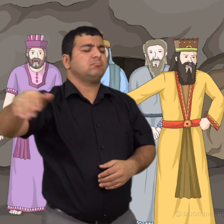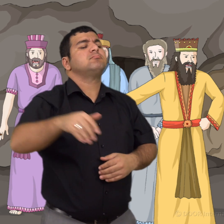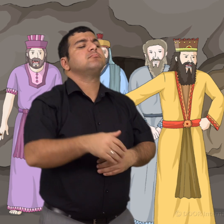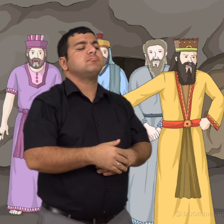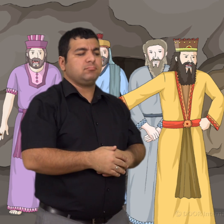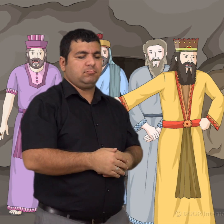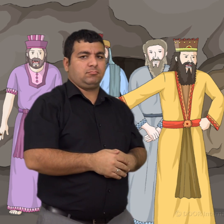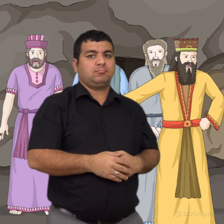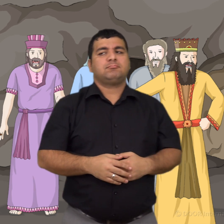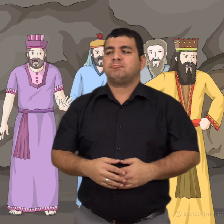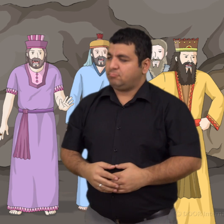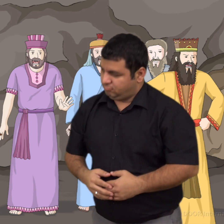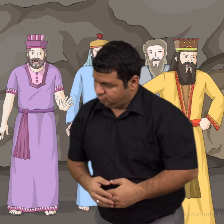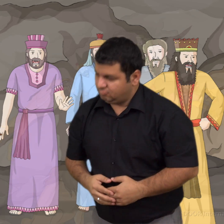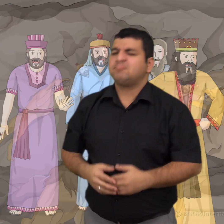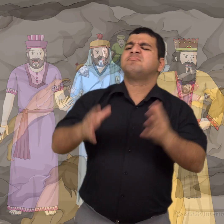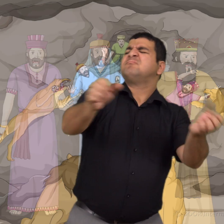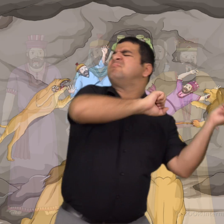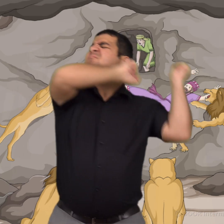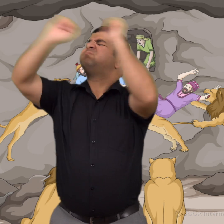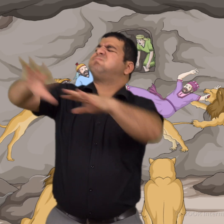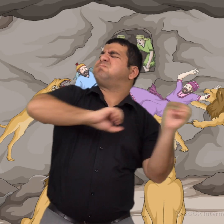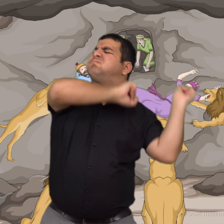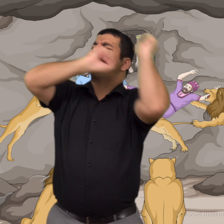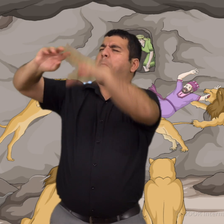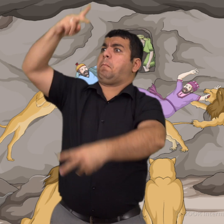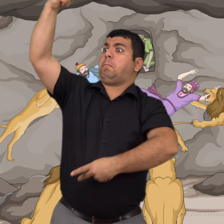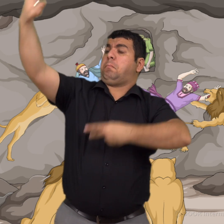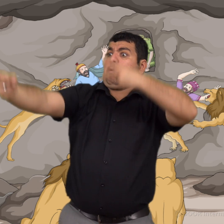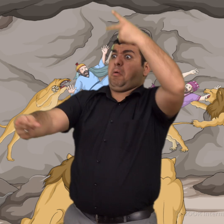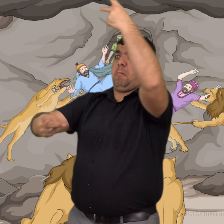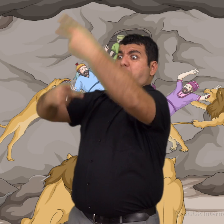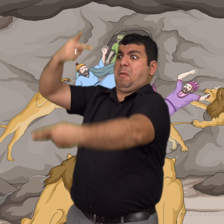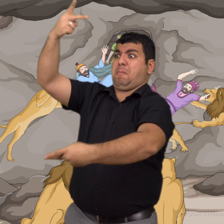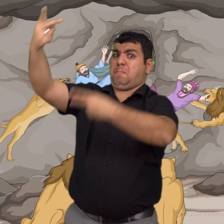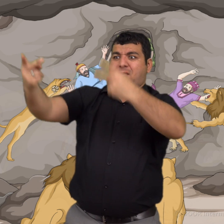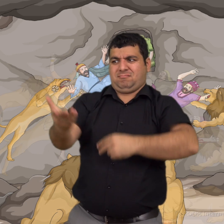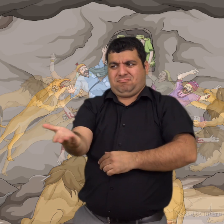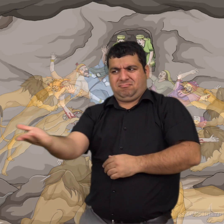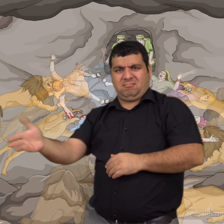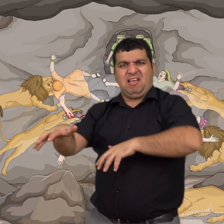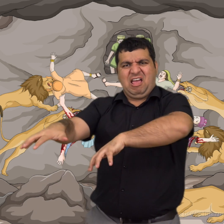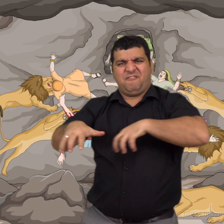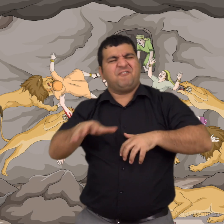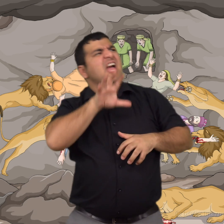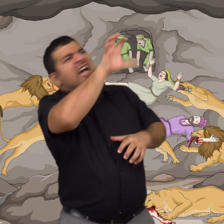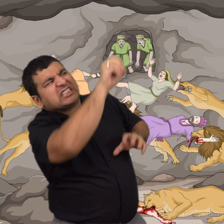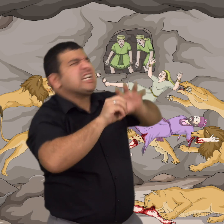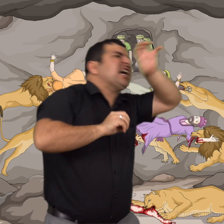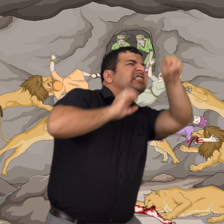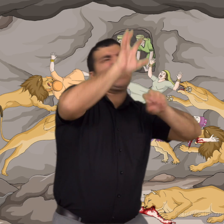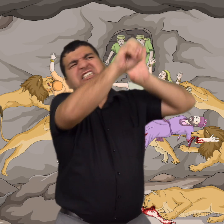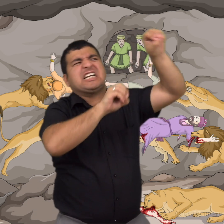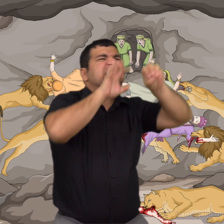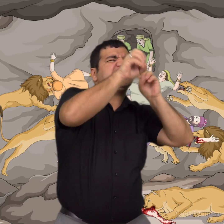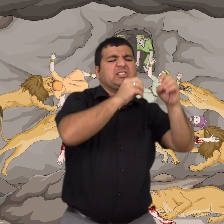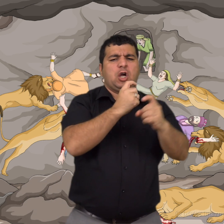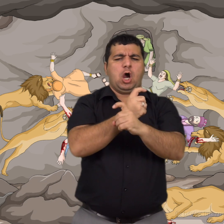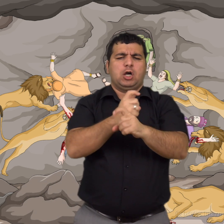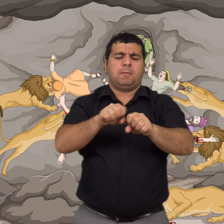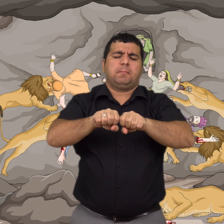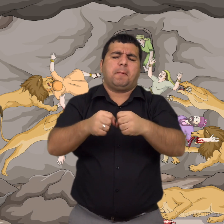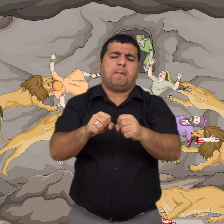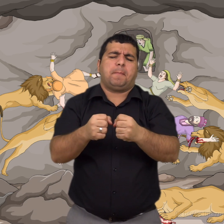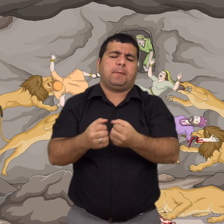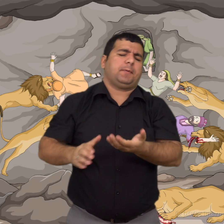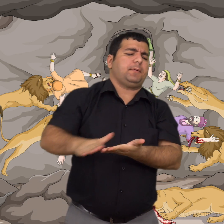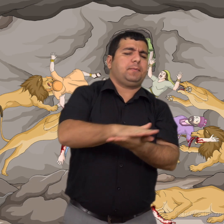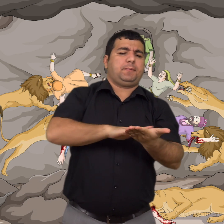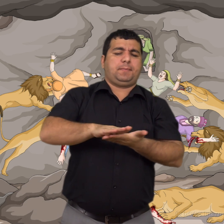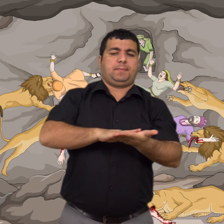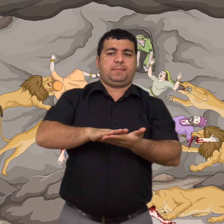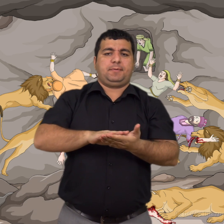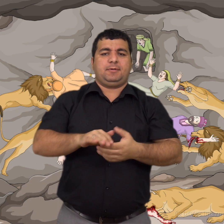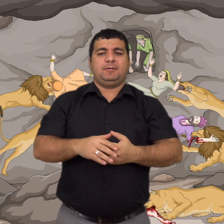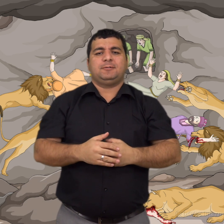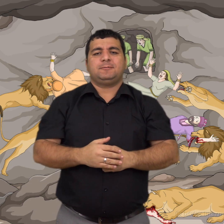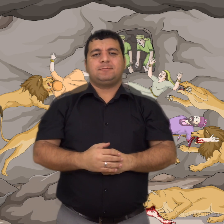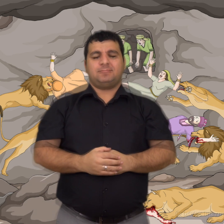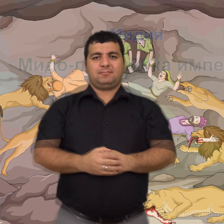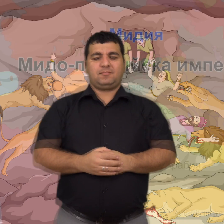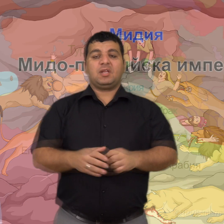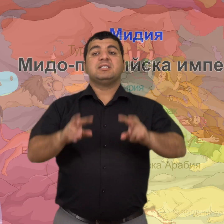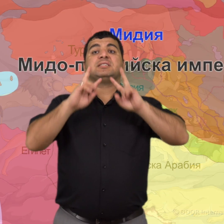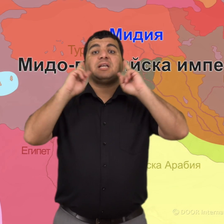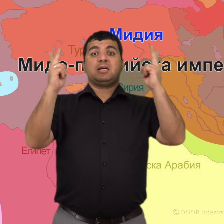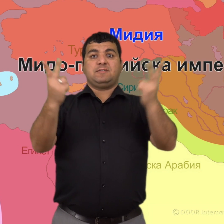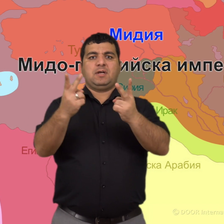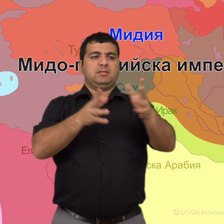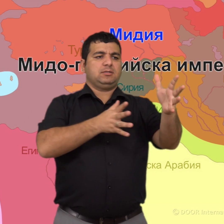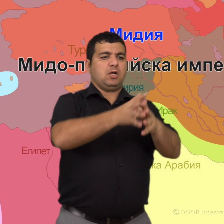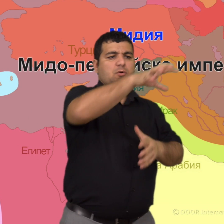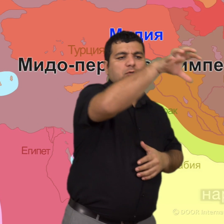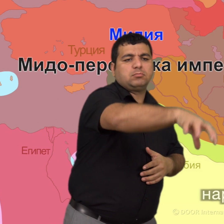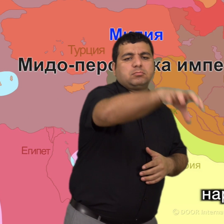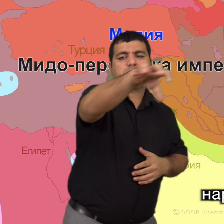And before they had reached the bottom of the den, the lions overpowered them and crushed all their bones.